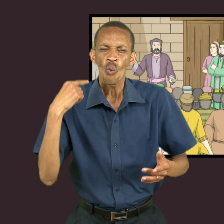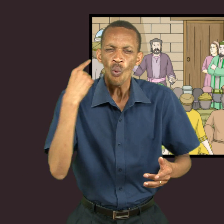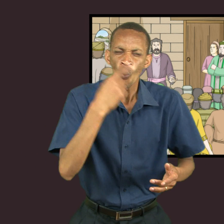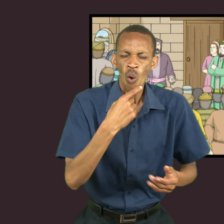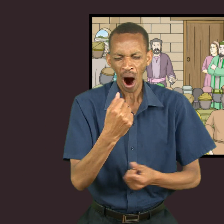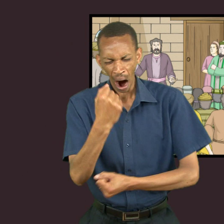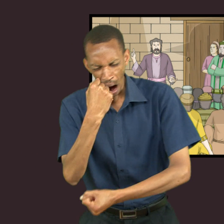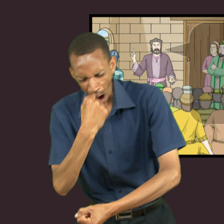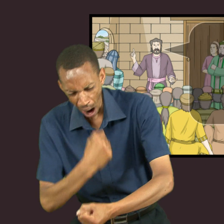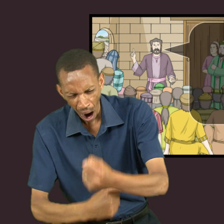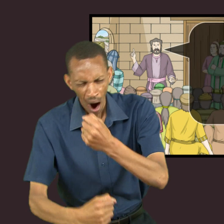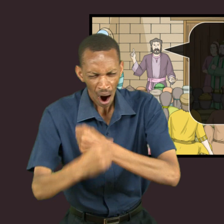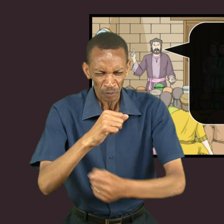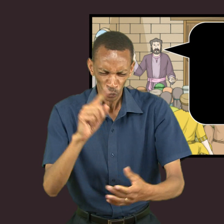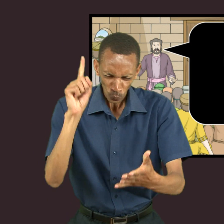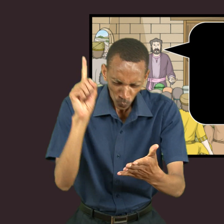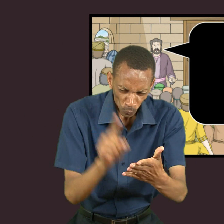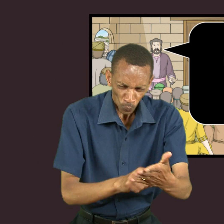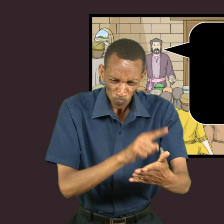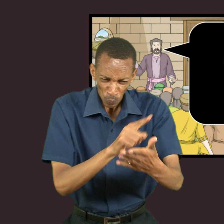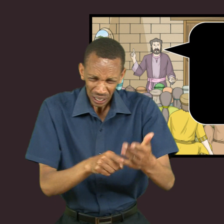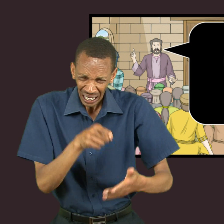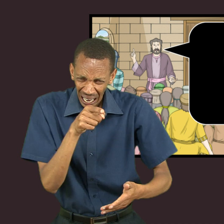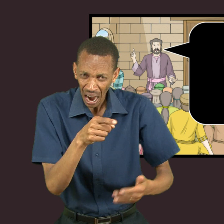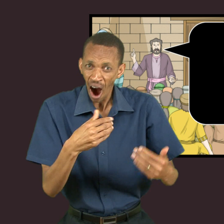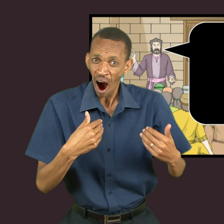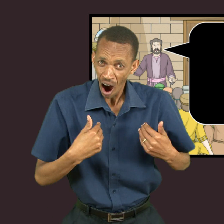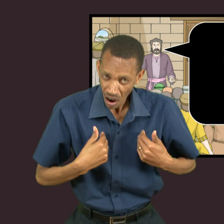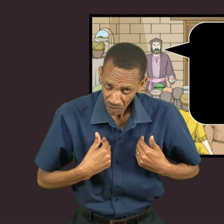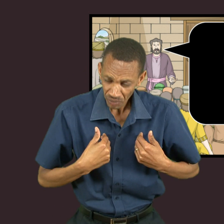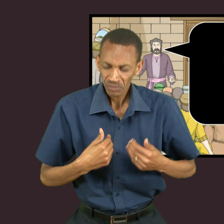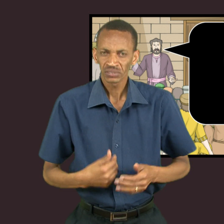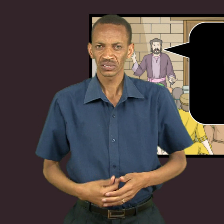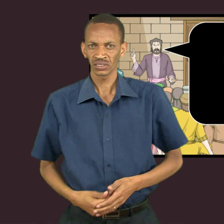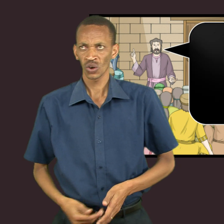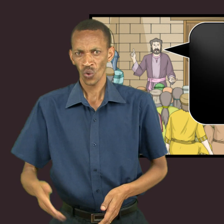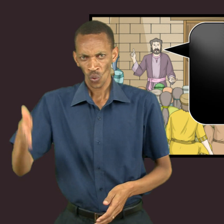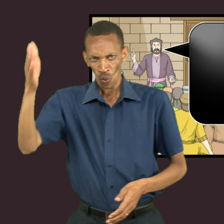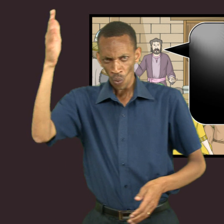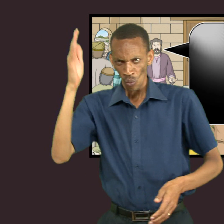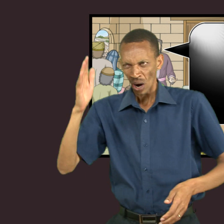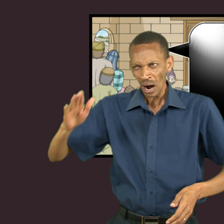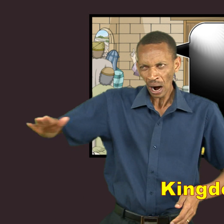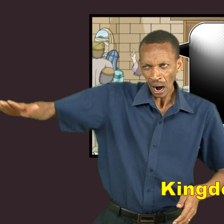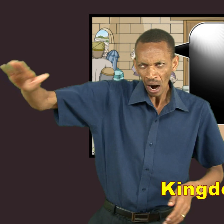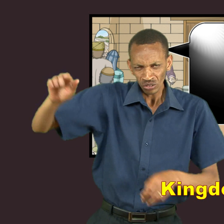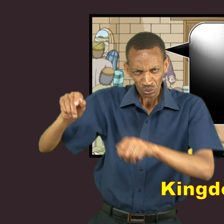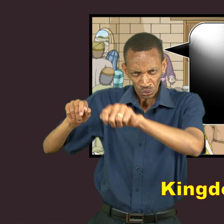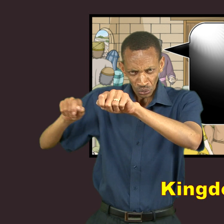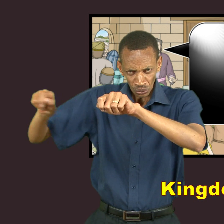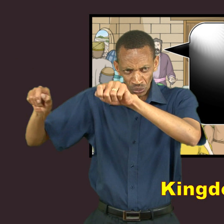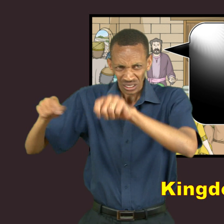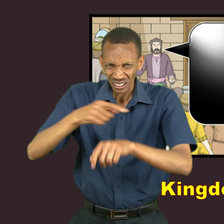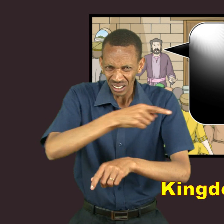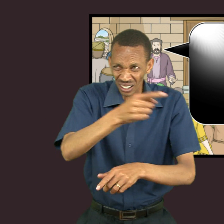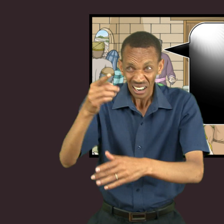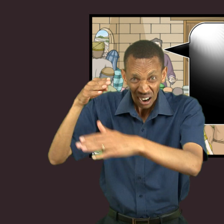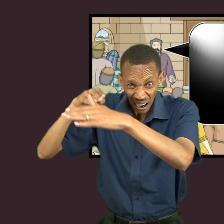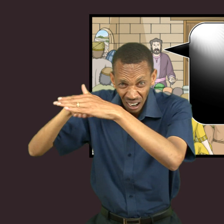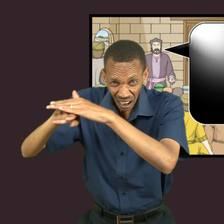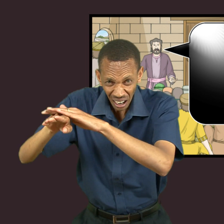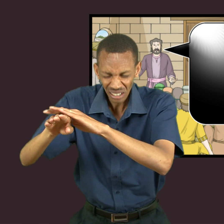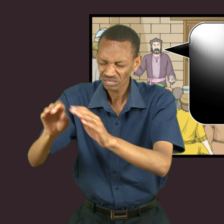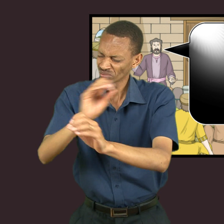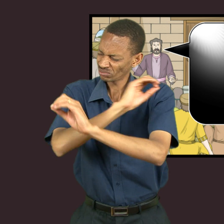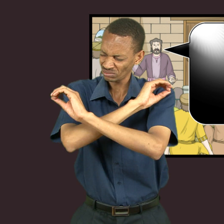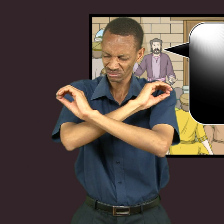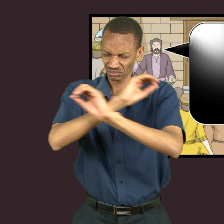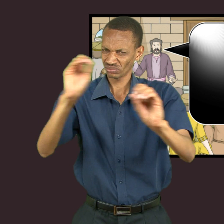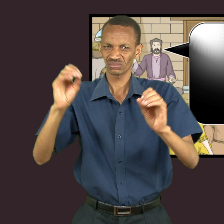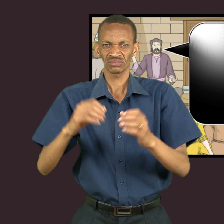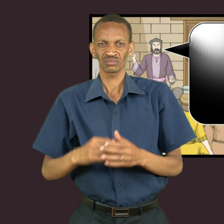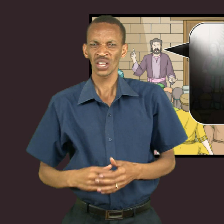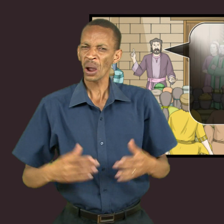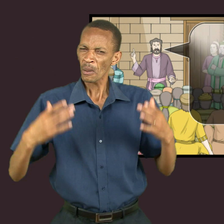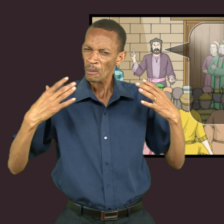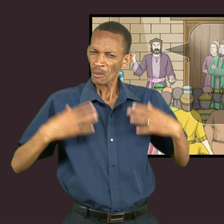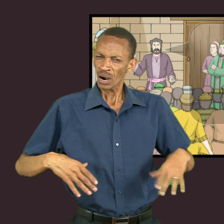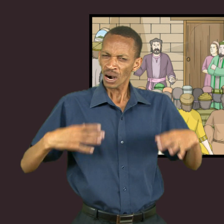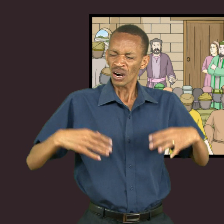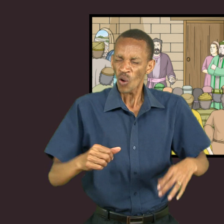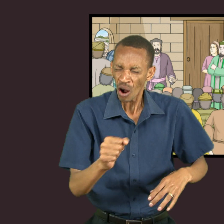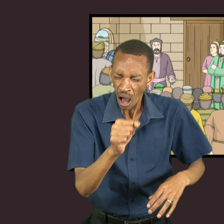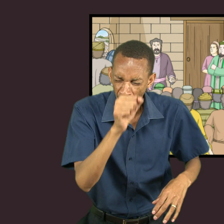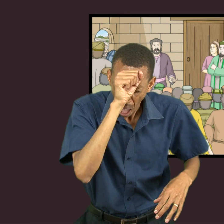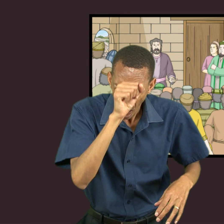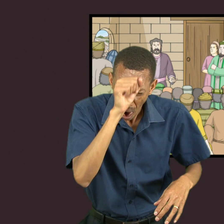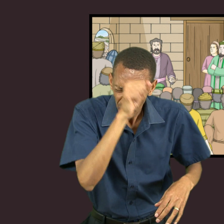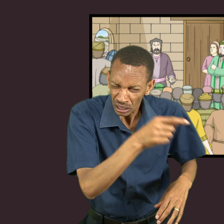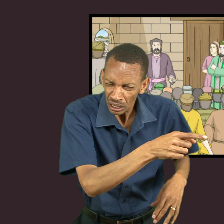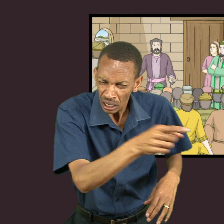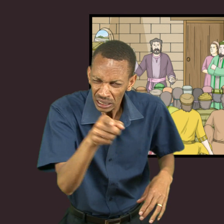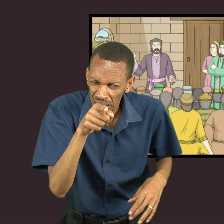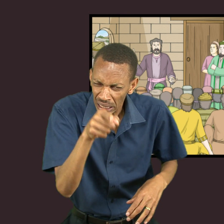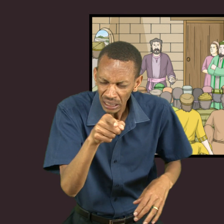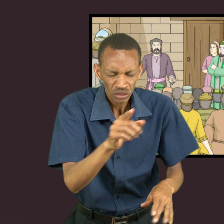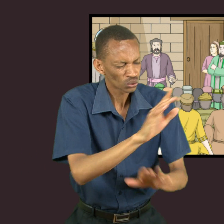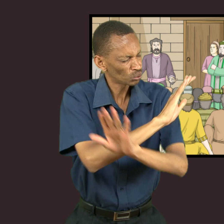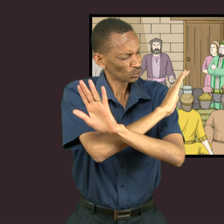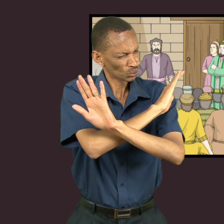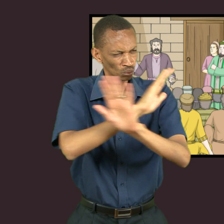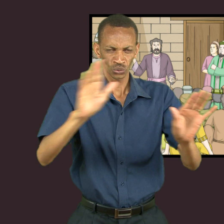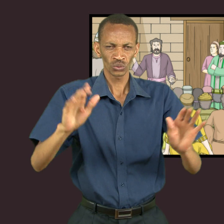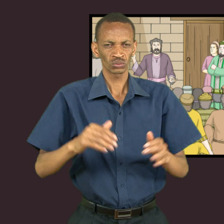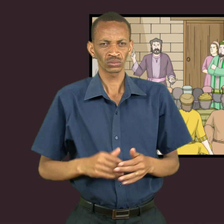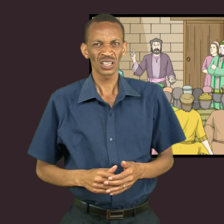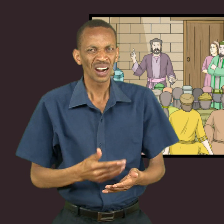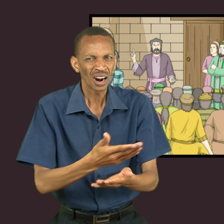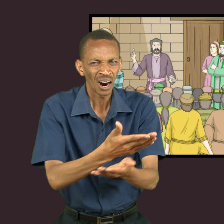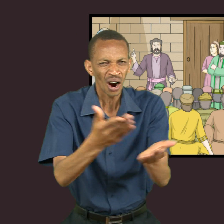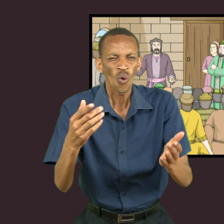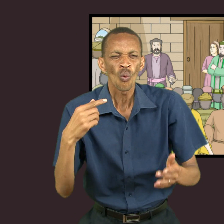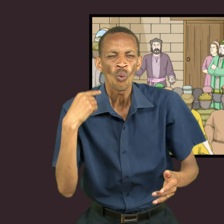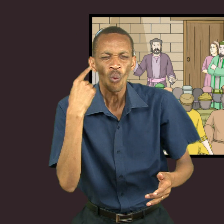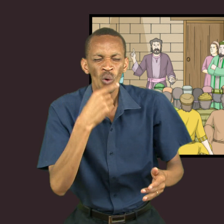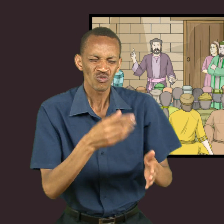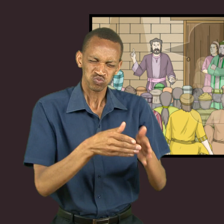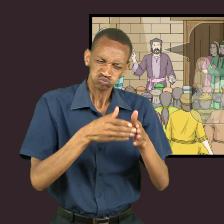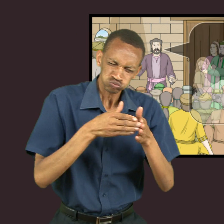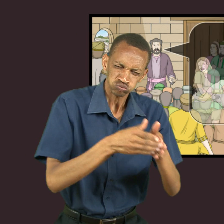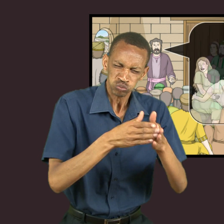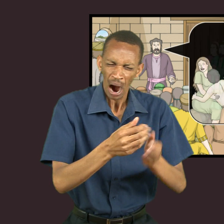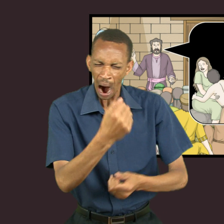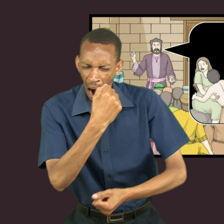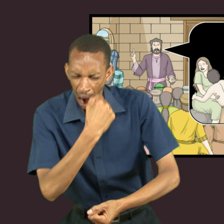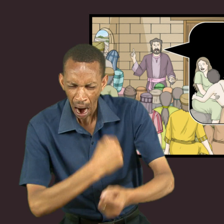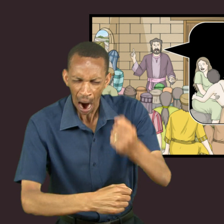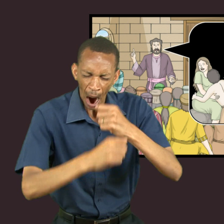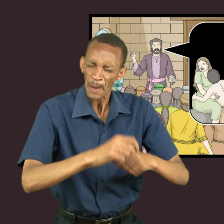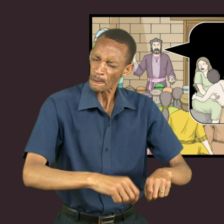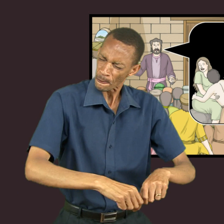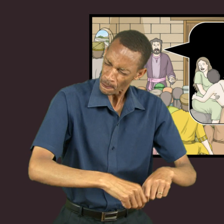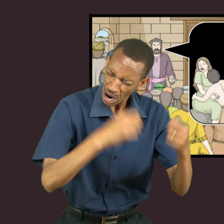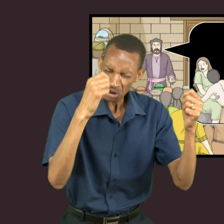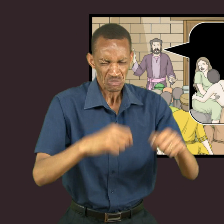Do you not know that the wicked will not inherit the kingdom of God?